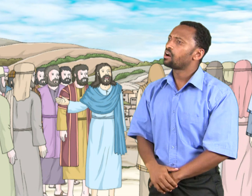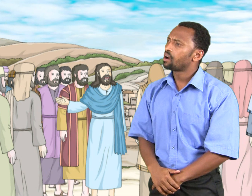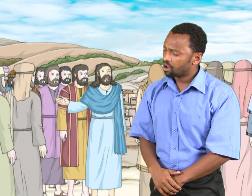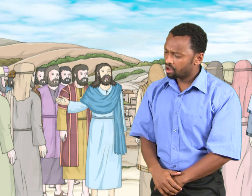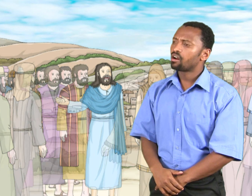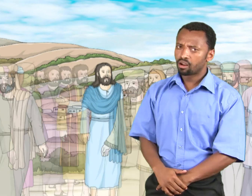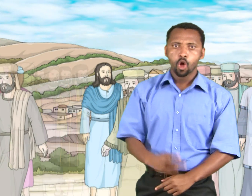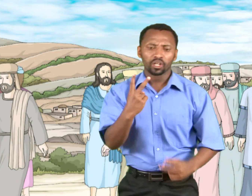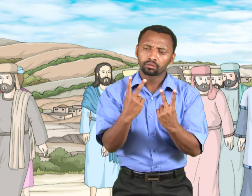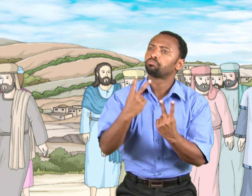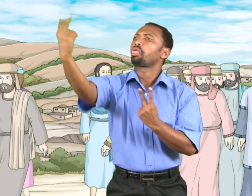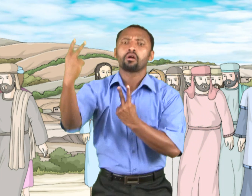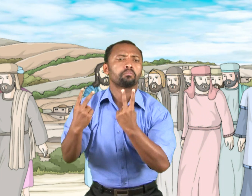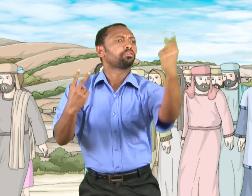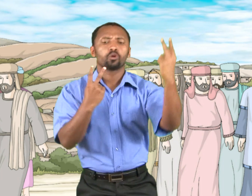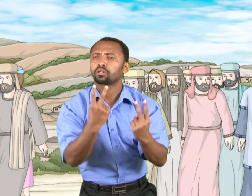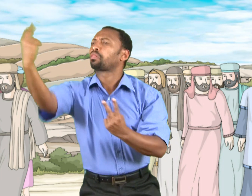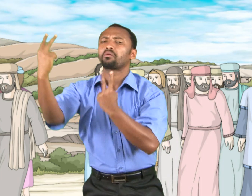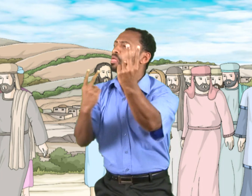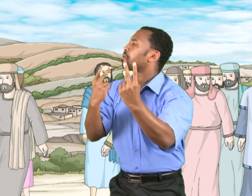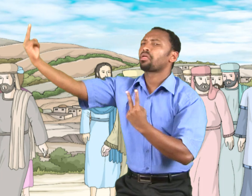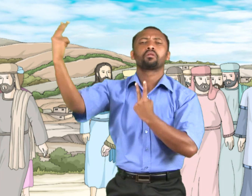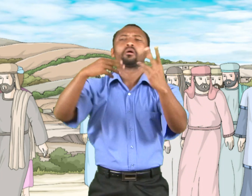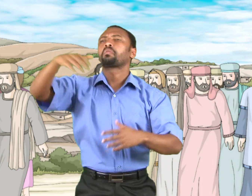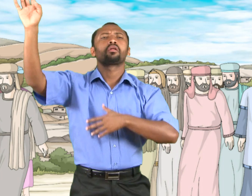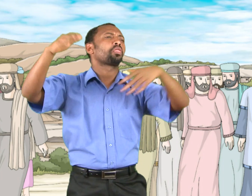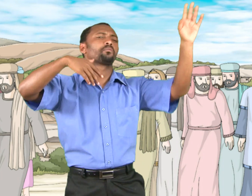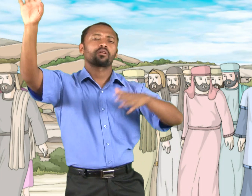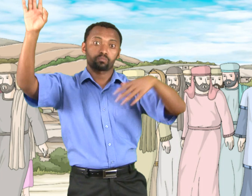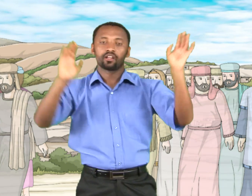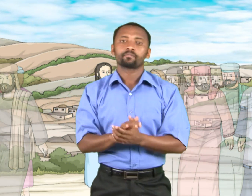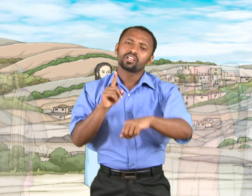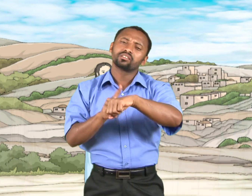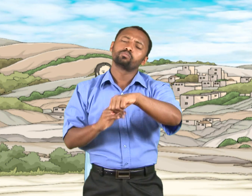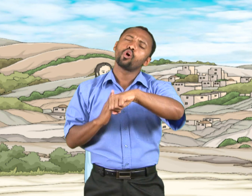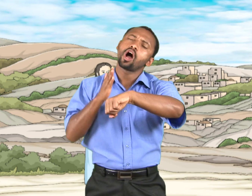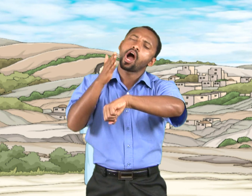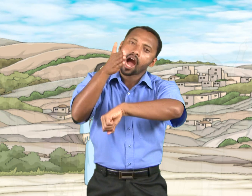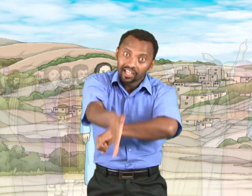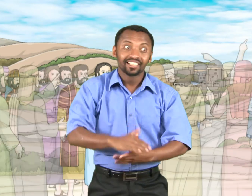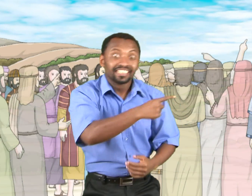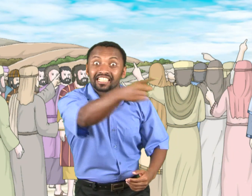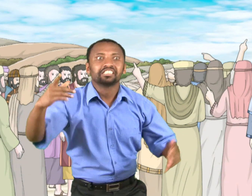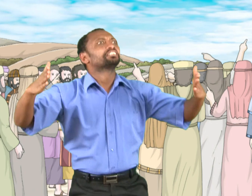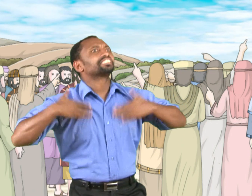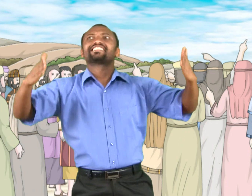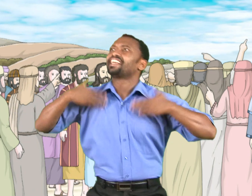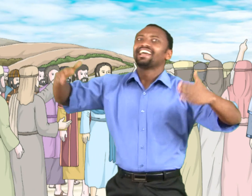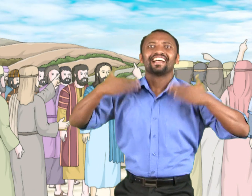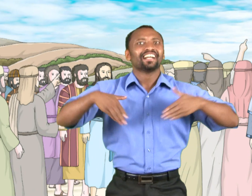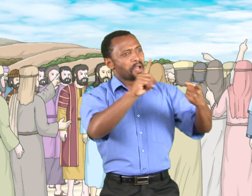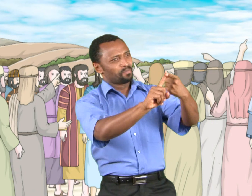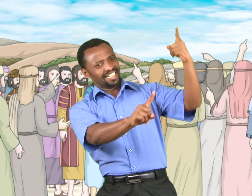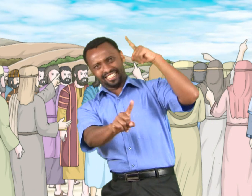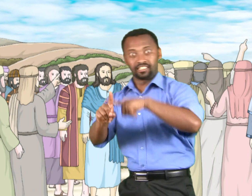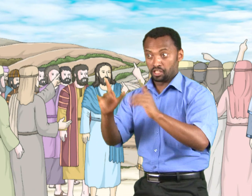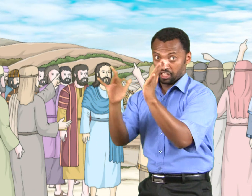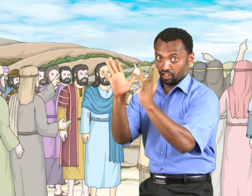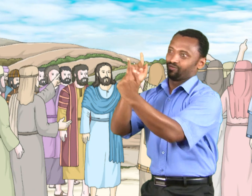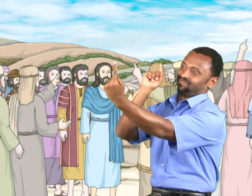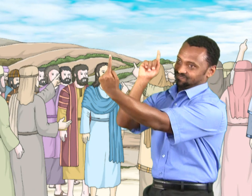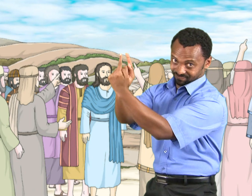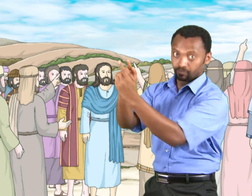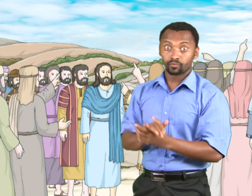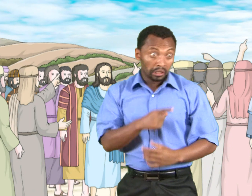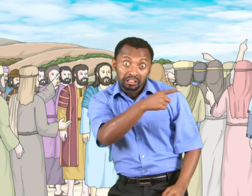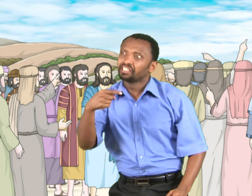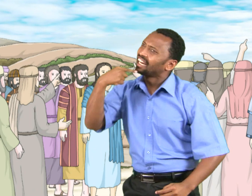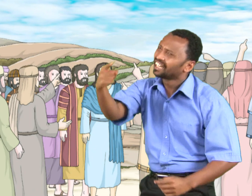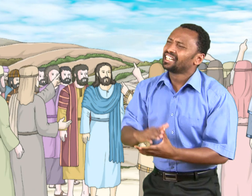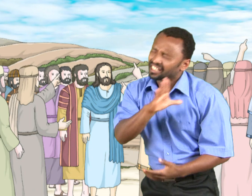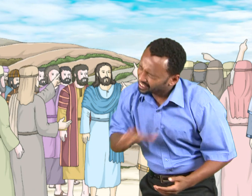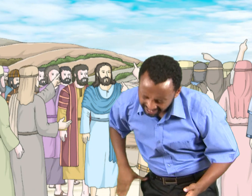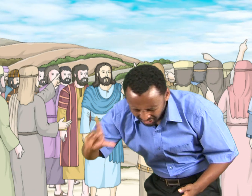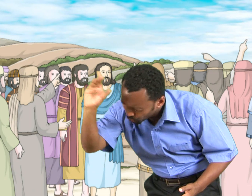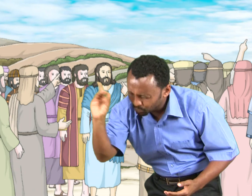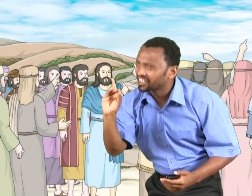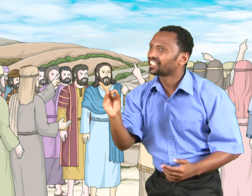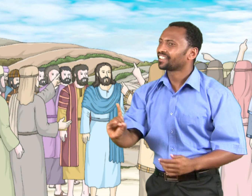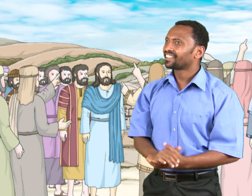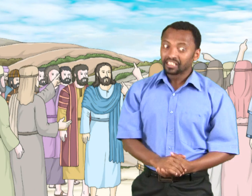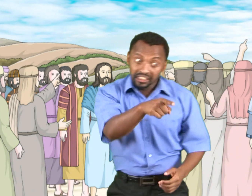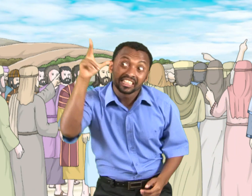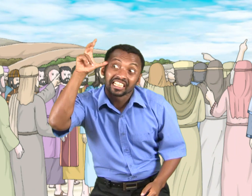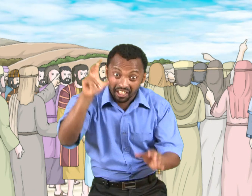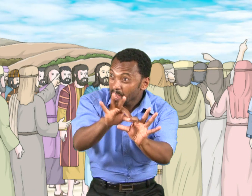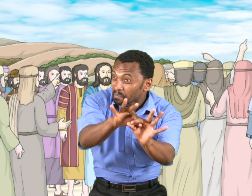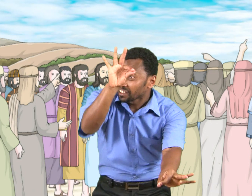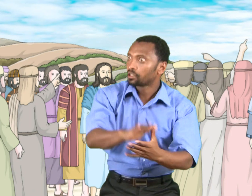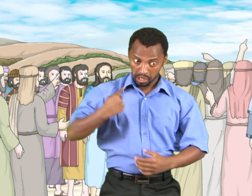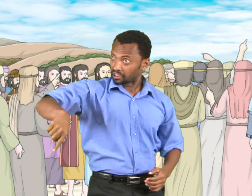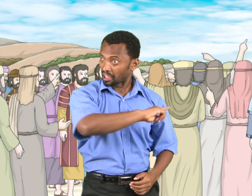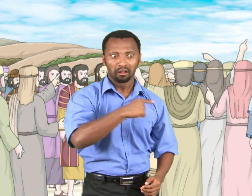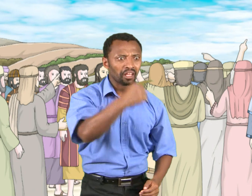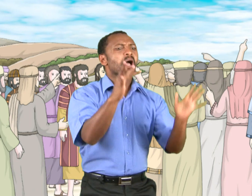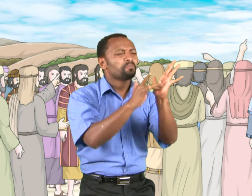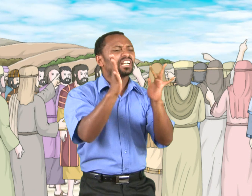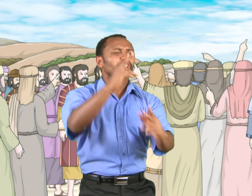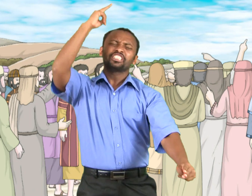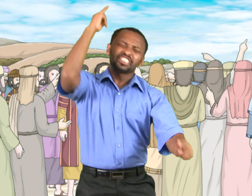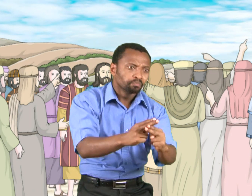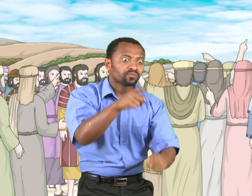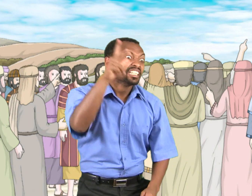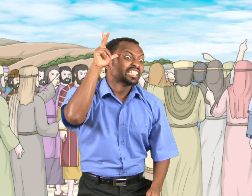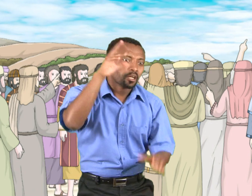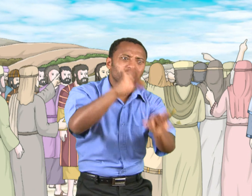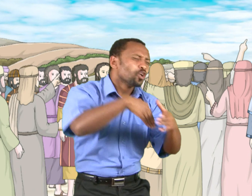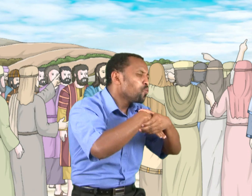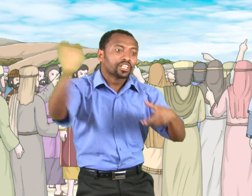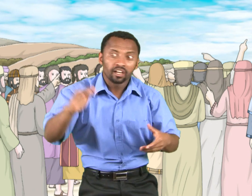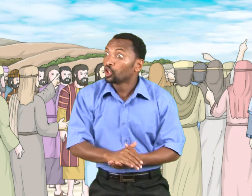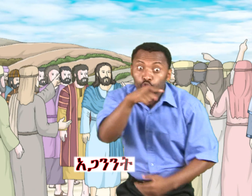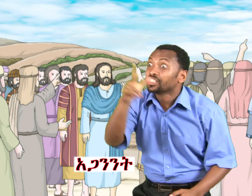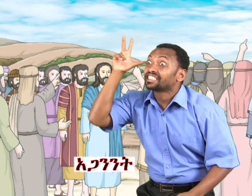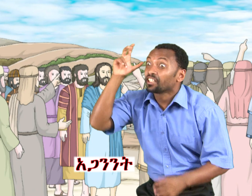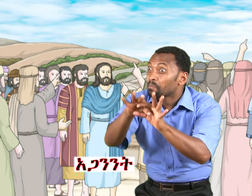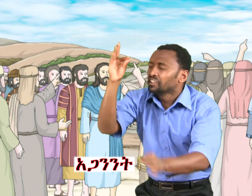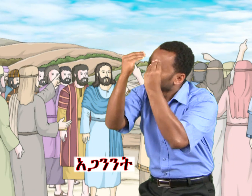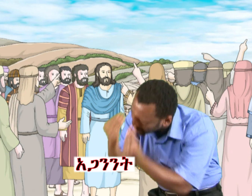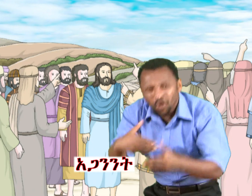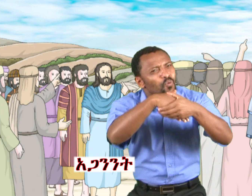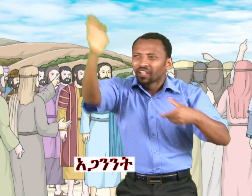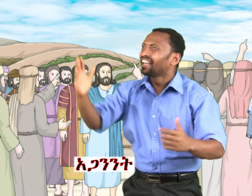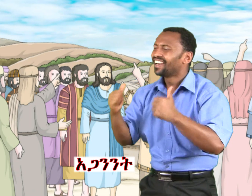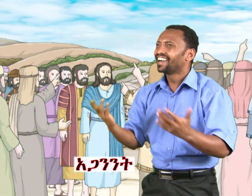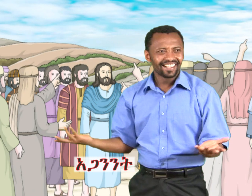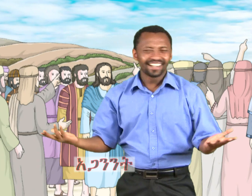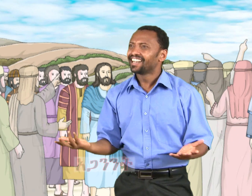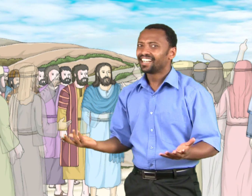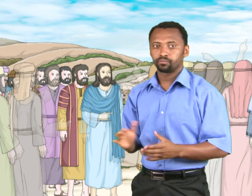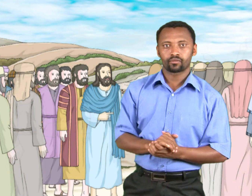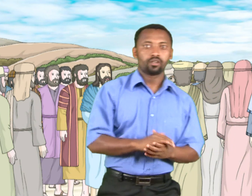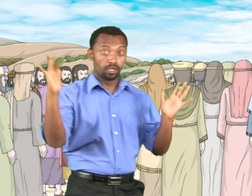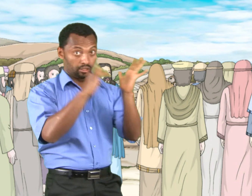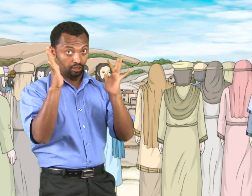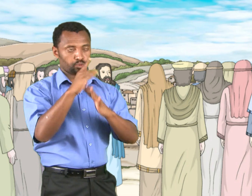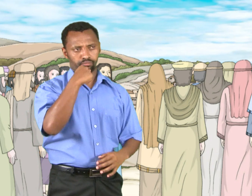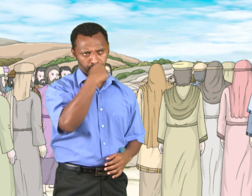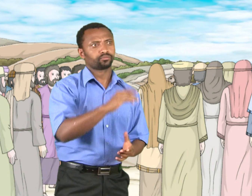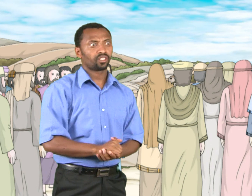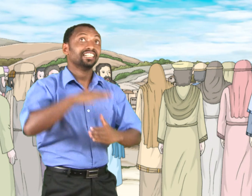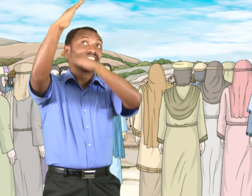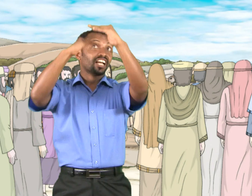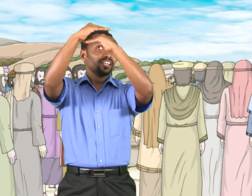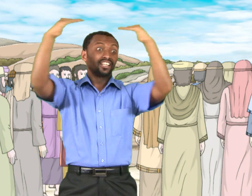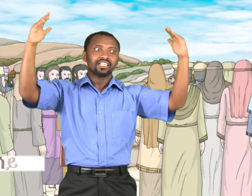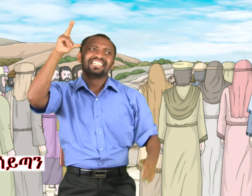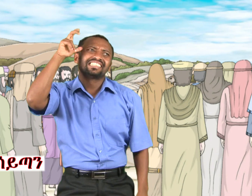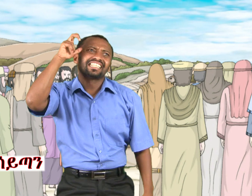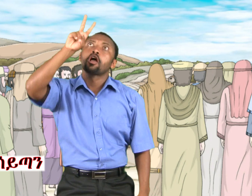The seventy-two returned with joy and said, “Lord, even the demons submit to us in Your name.”